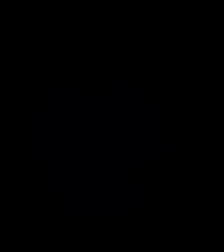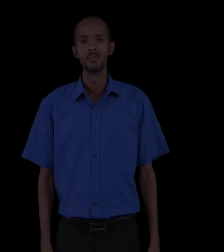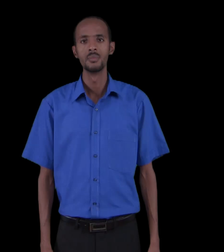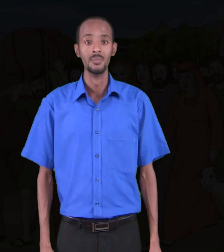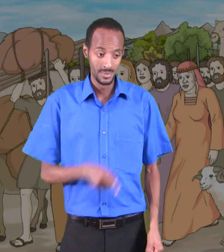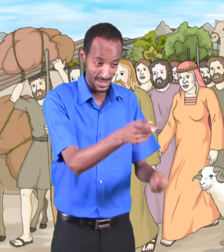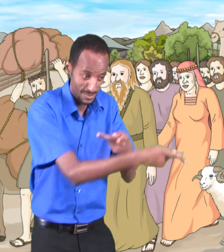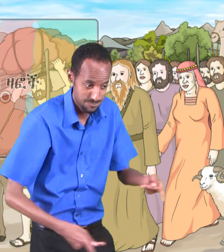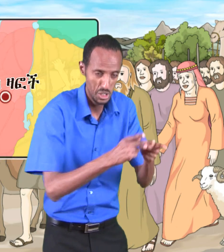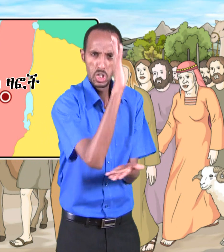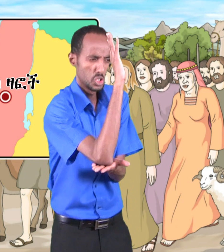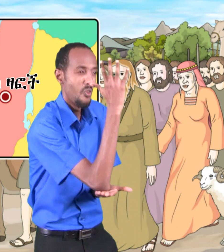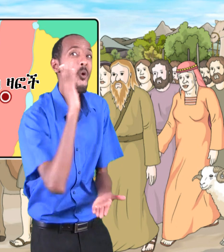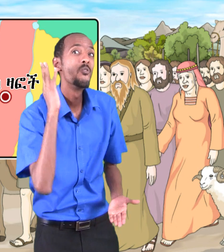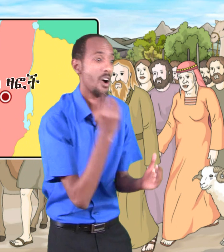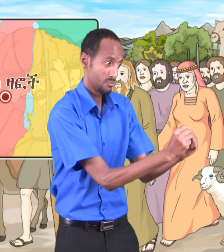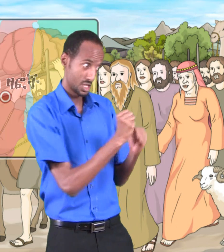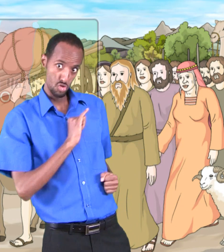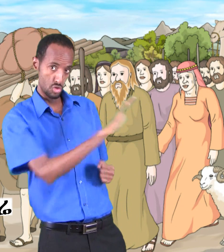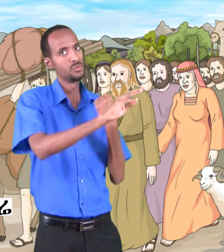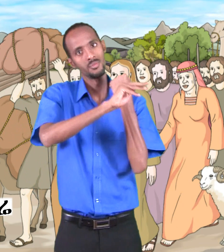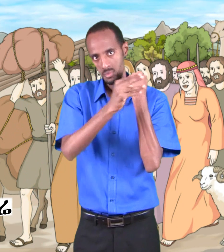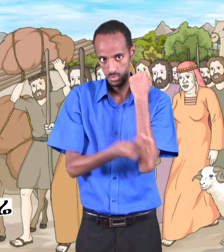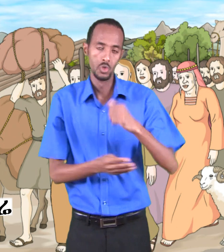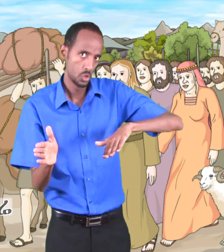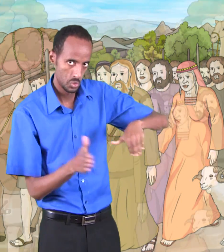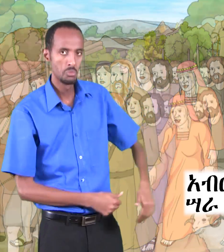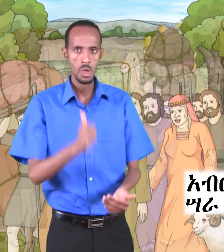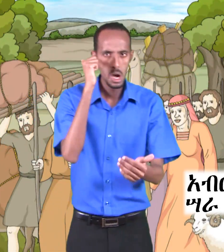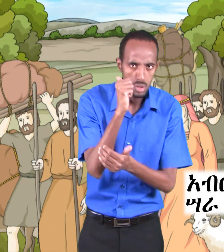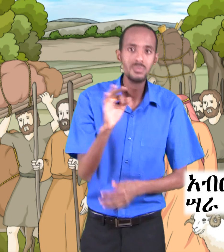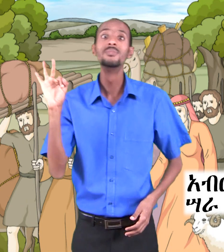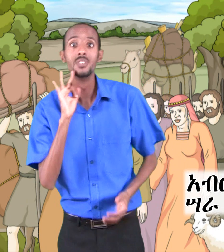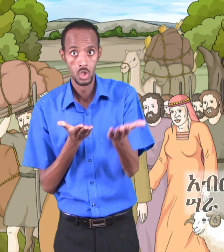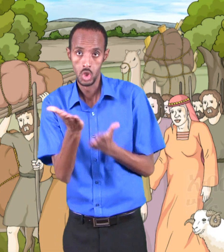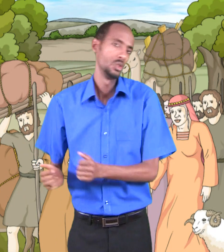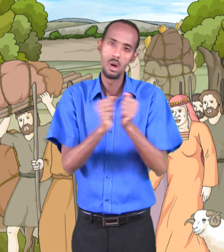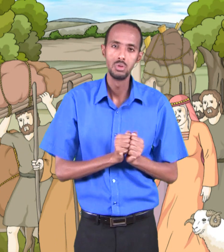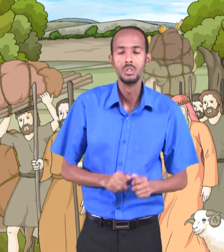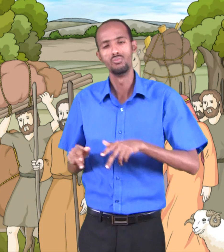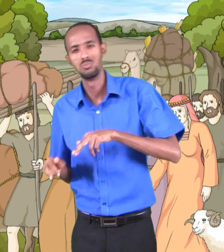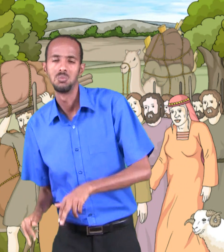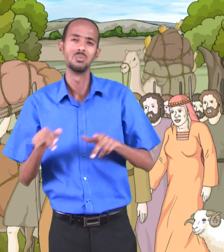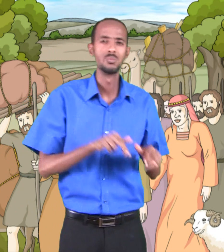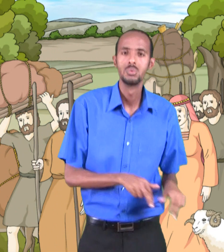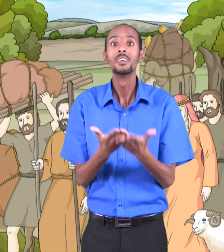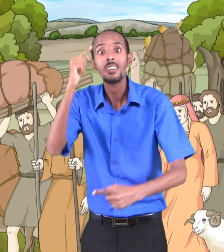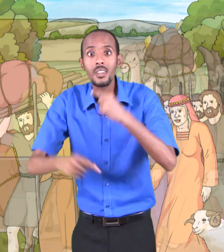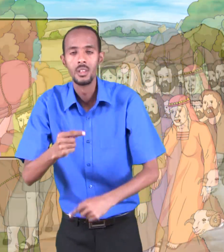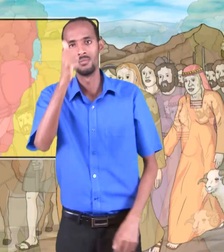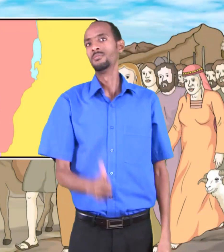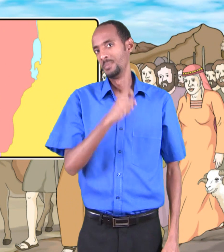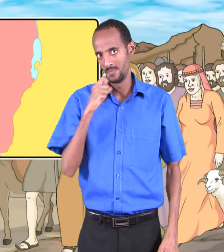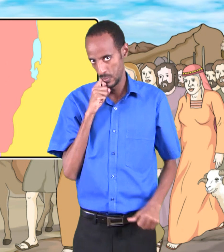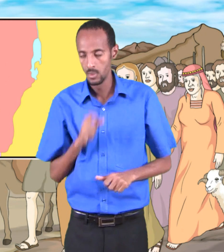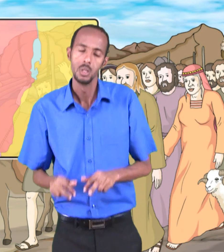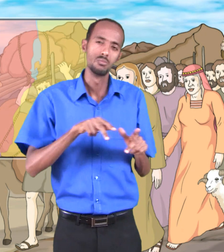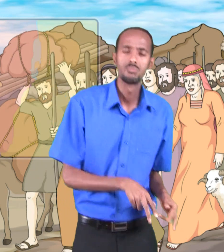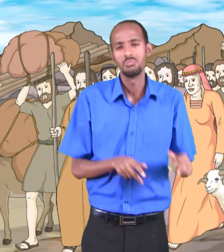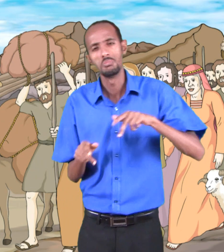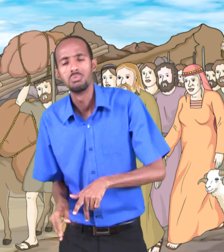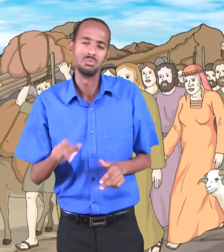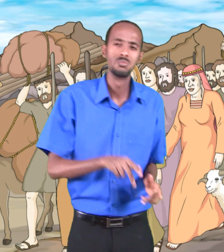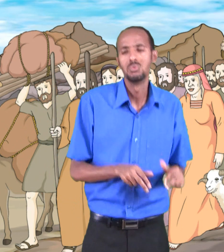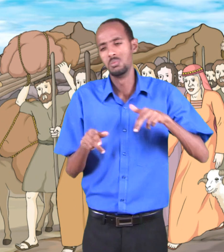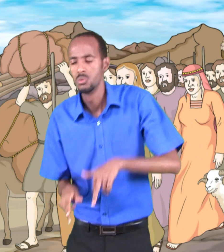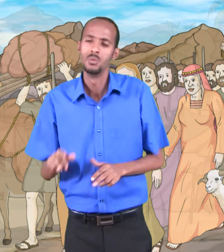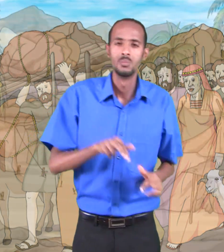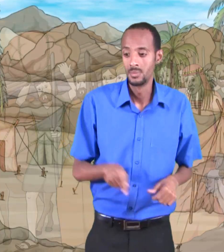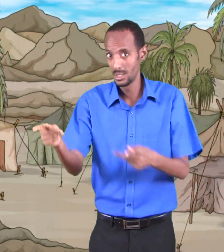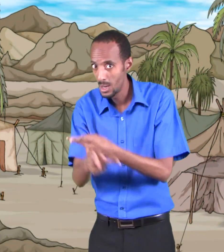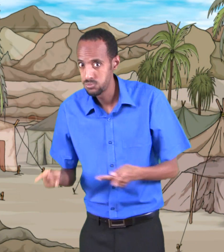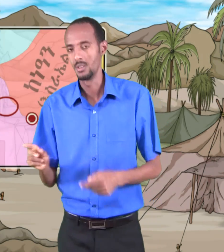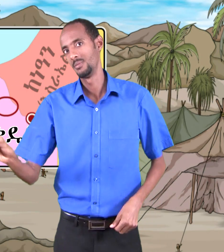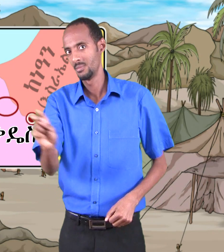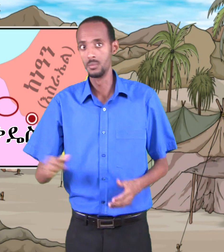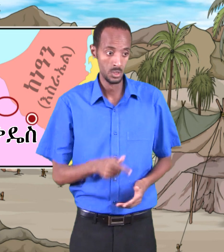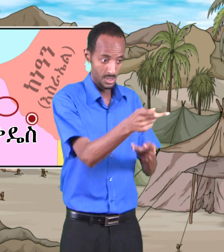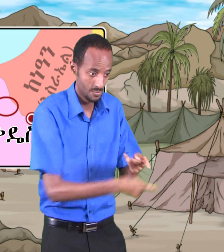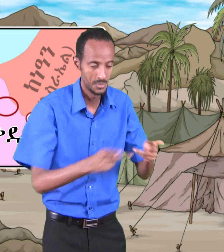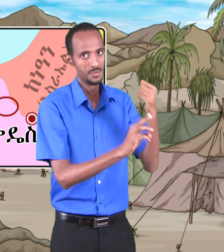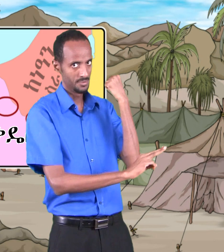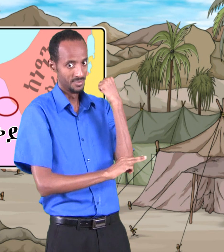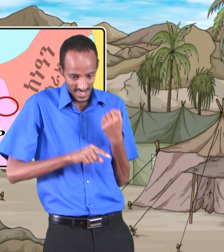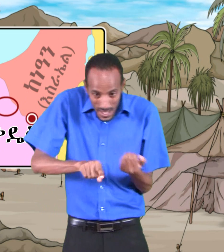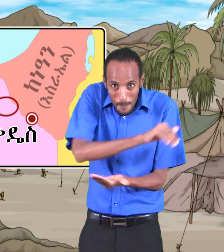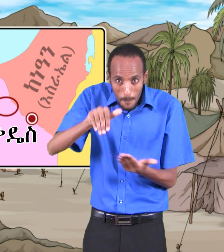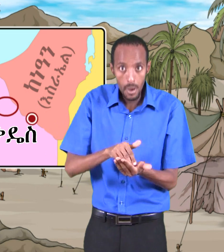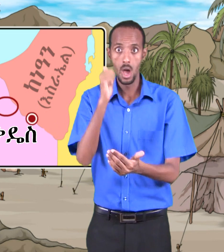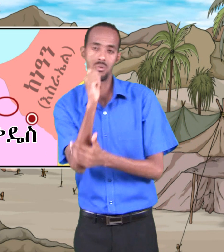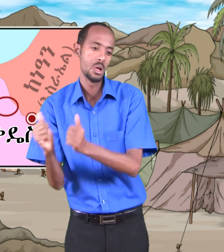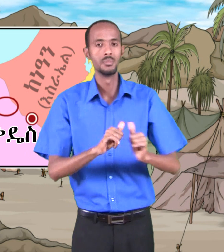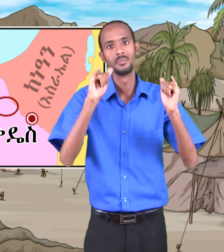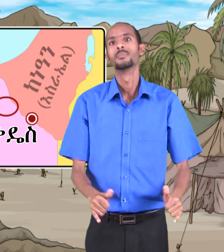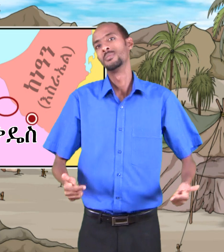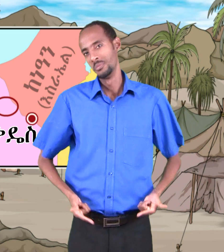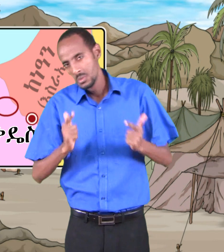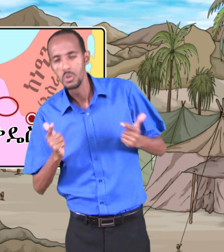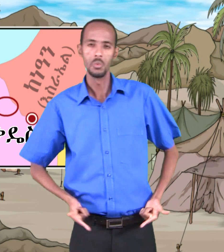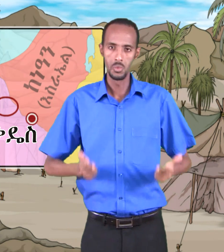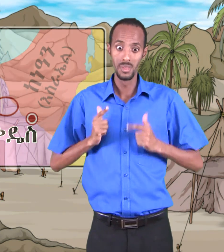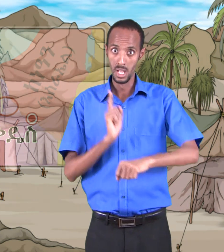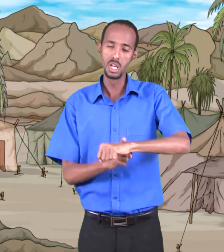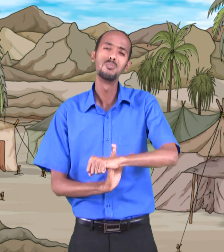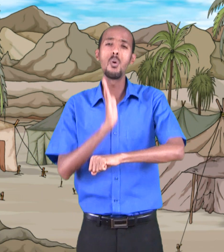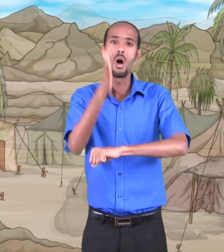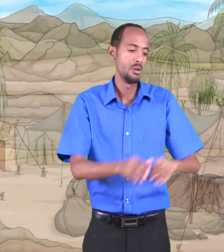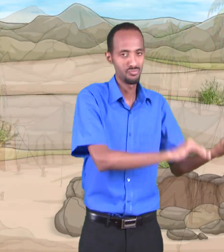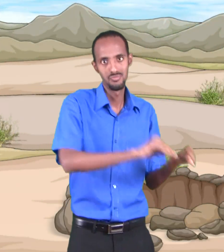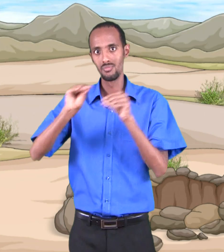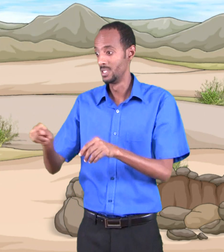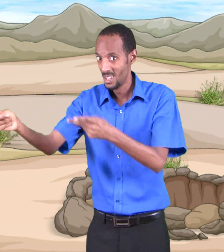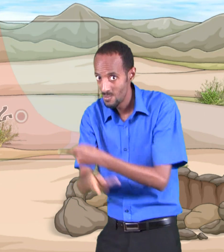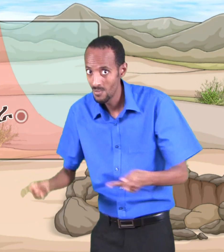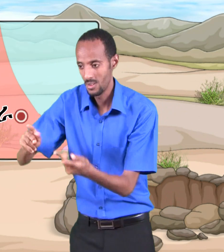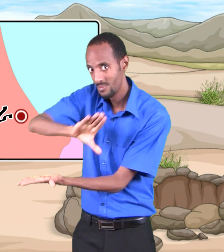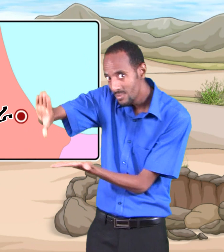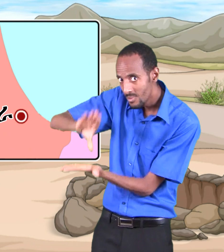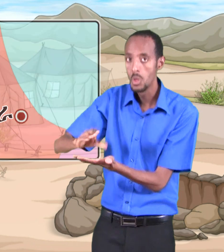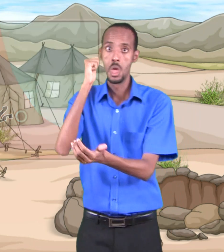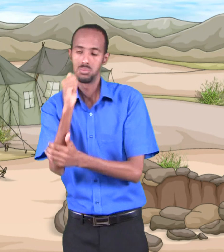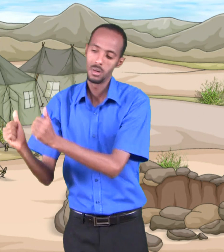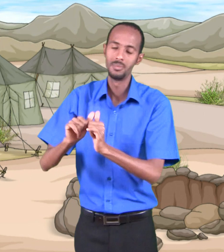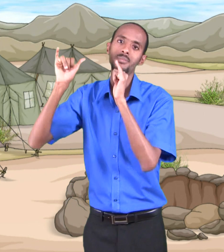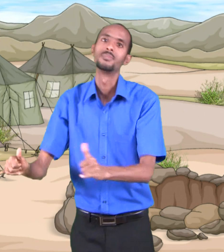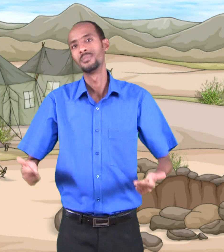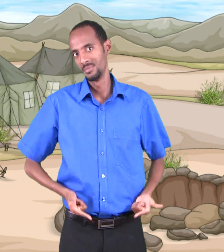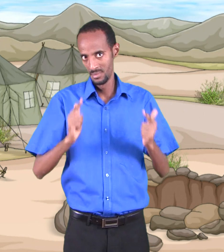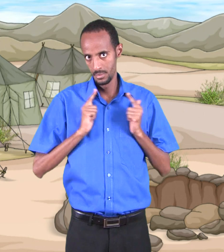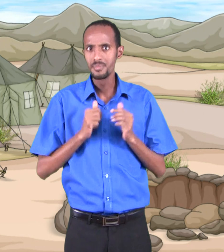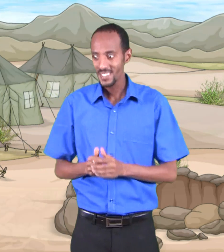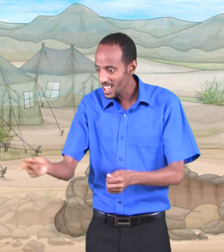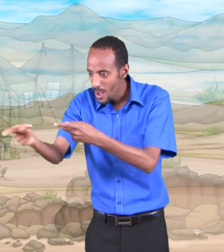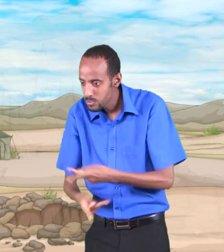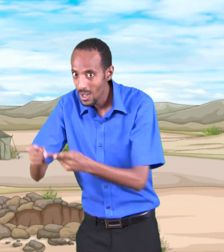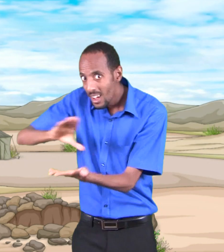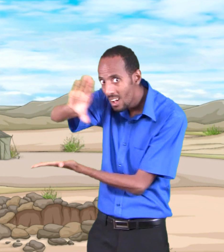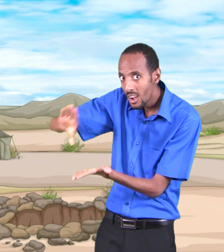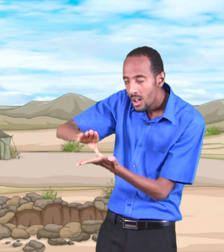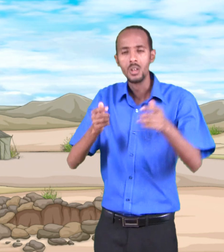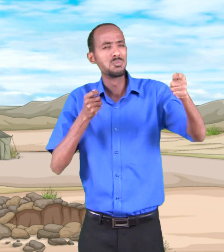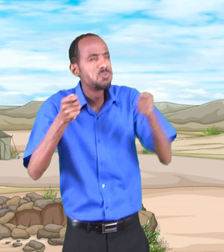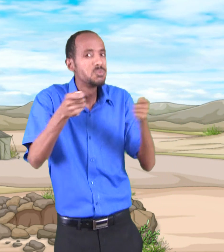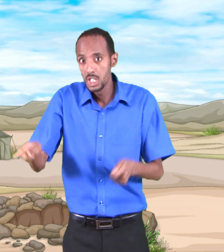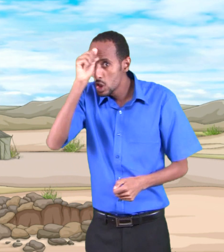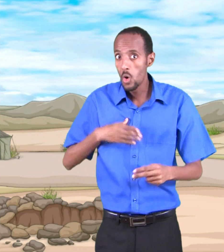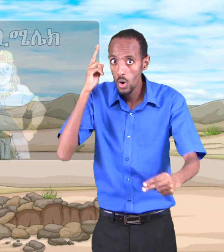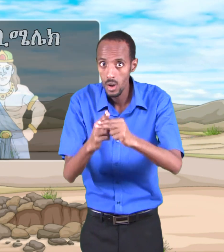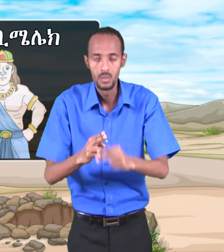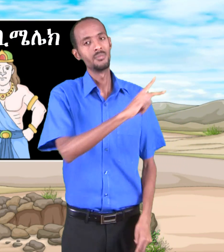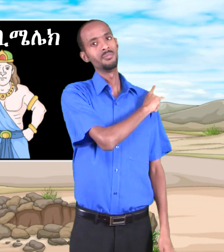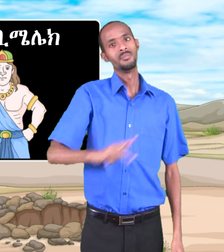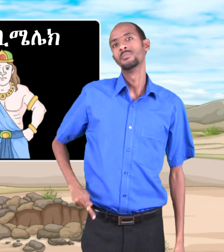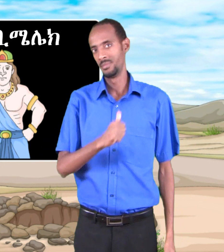Now Abraham journeyed from there to the region of the Negev and settled between Kadesh and Shur.